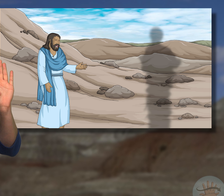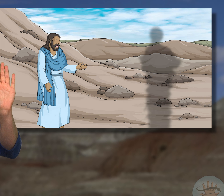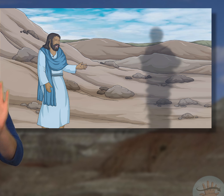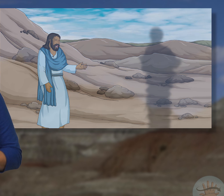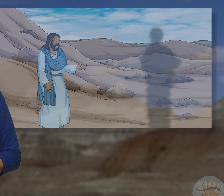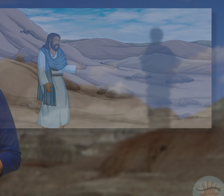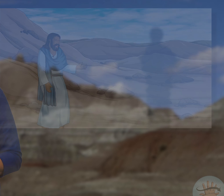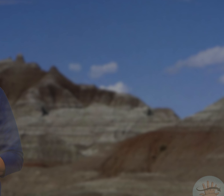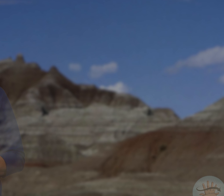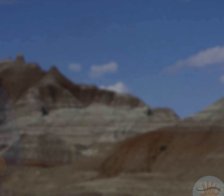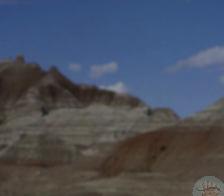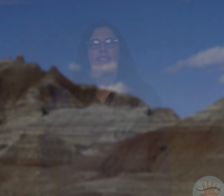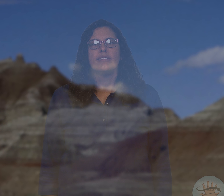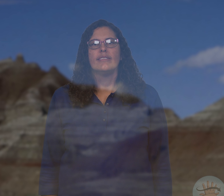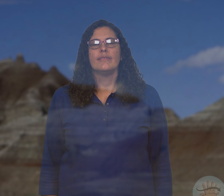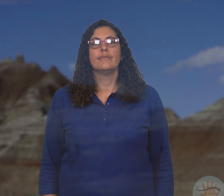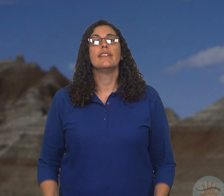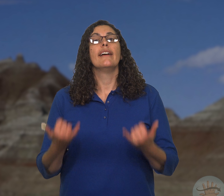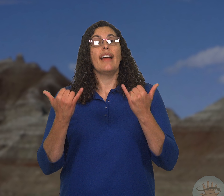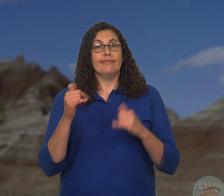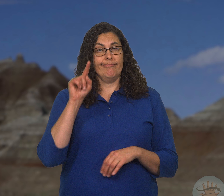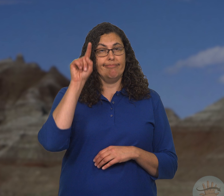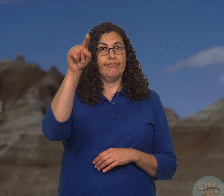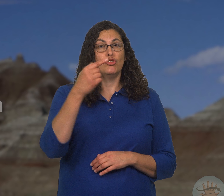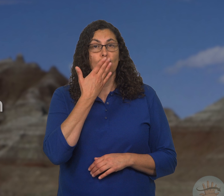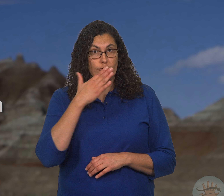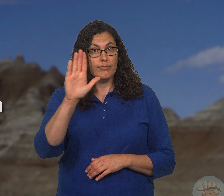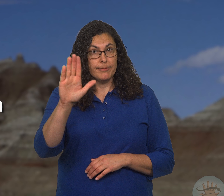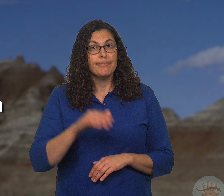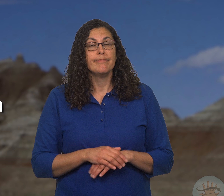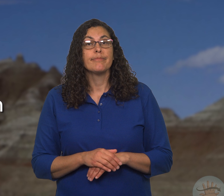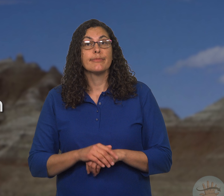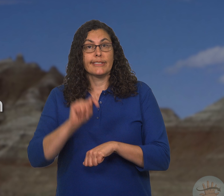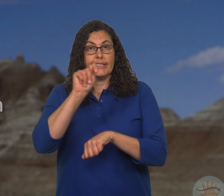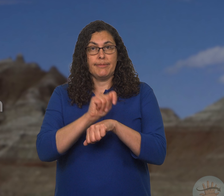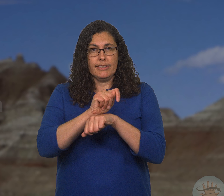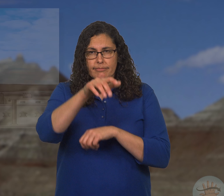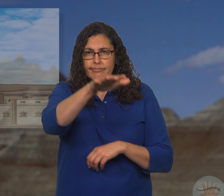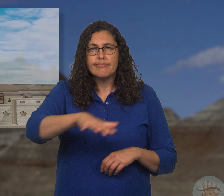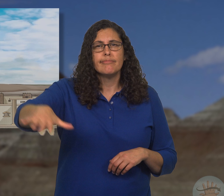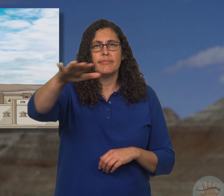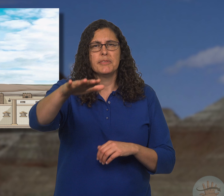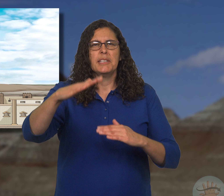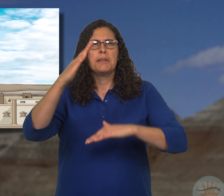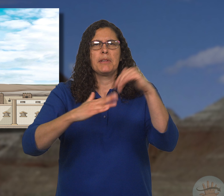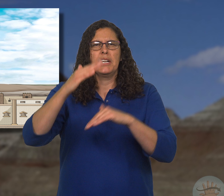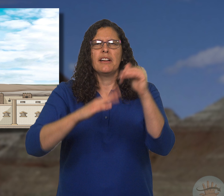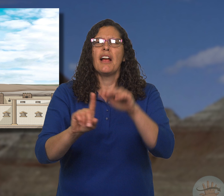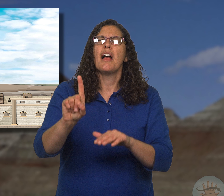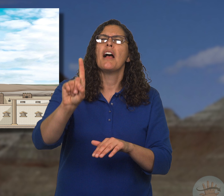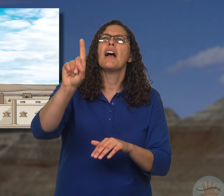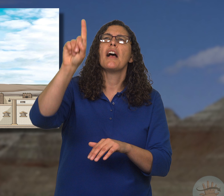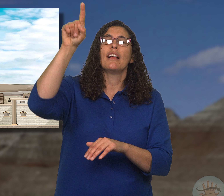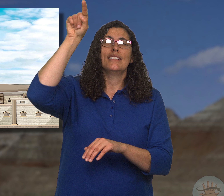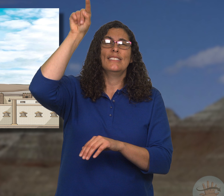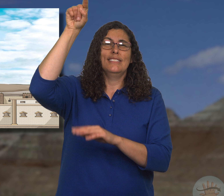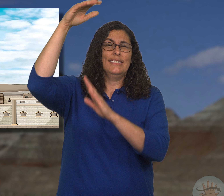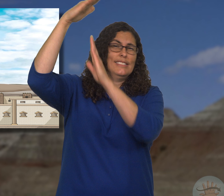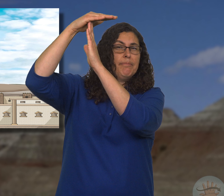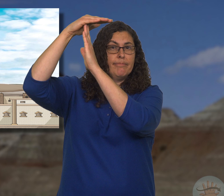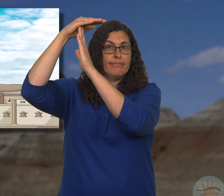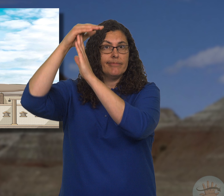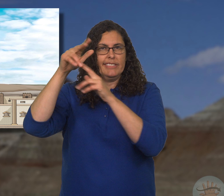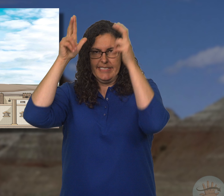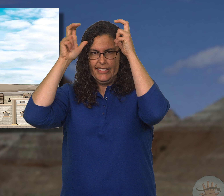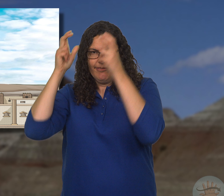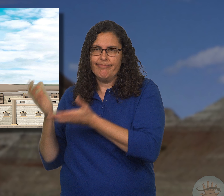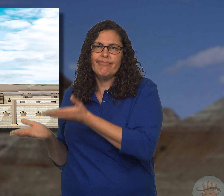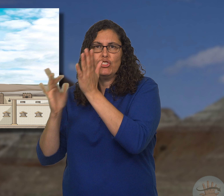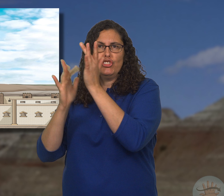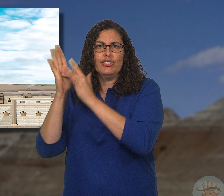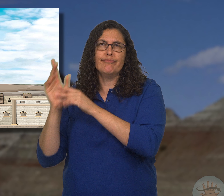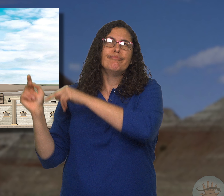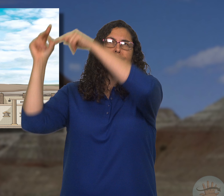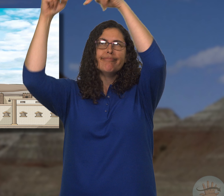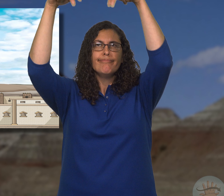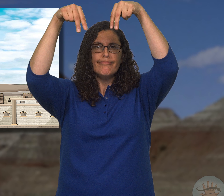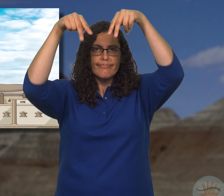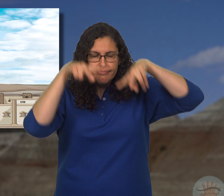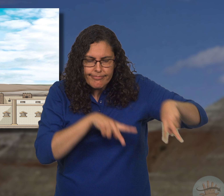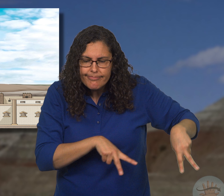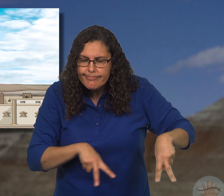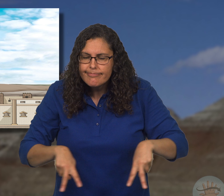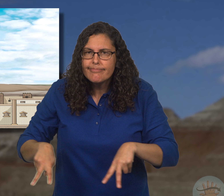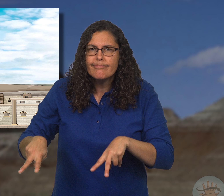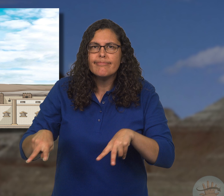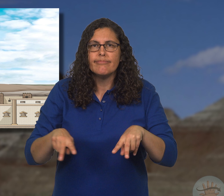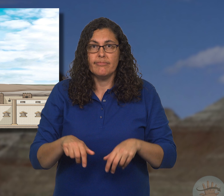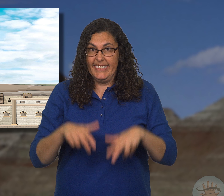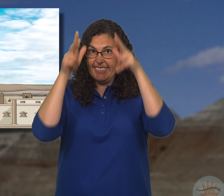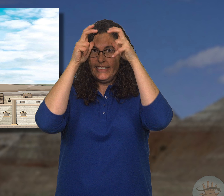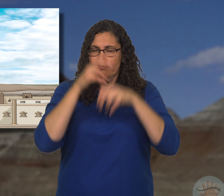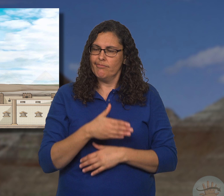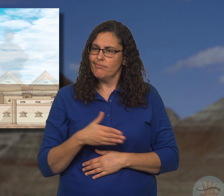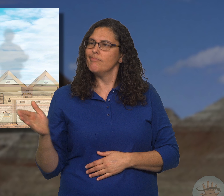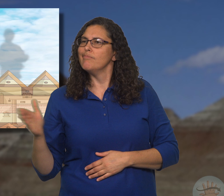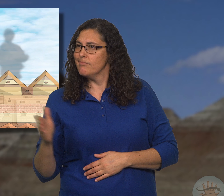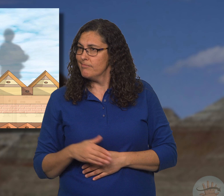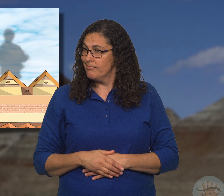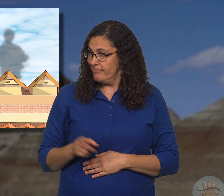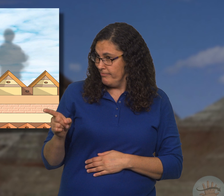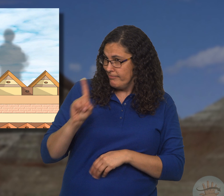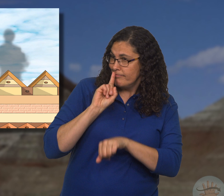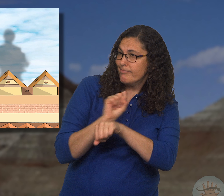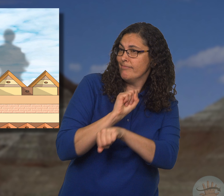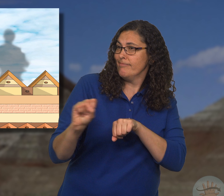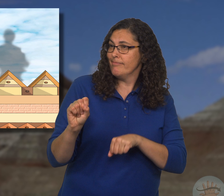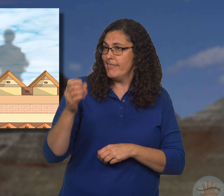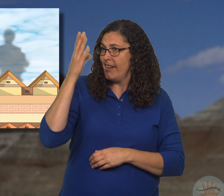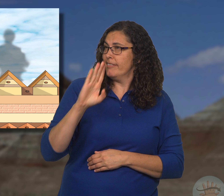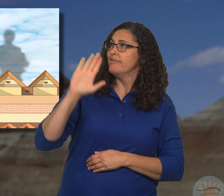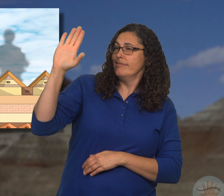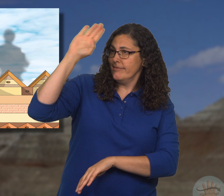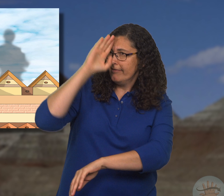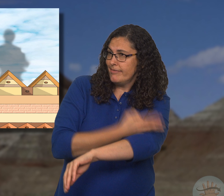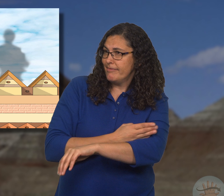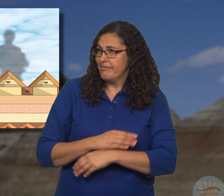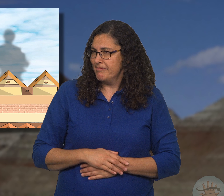Then the devil took Him to the holy city and set Him on the pinnacle of the temple.